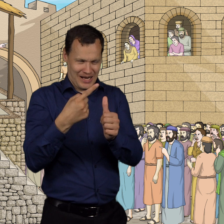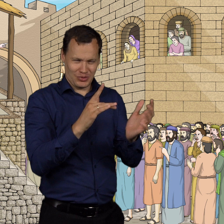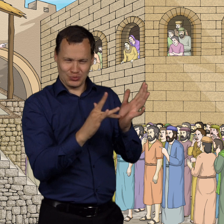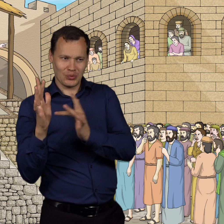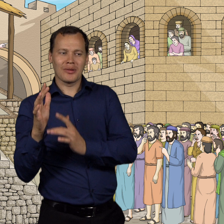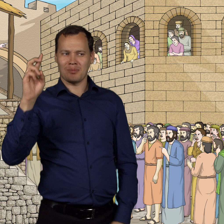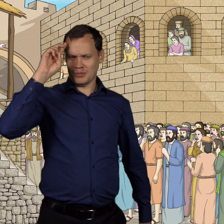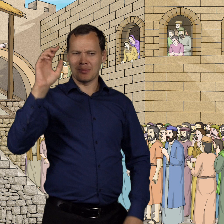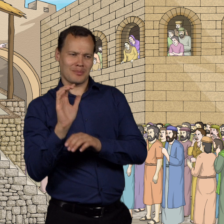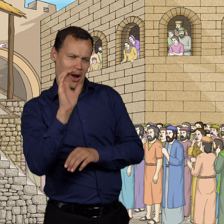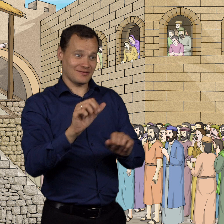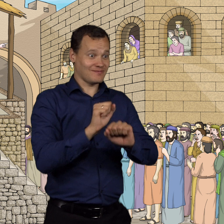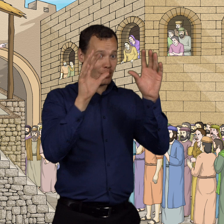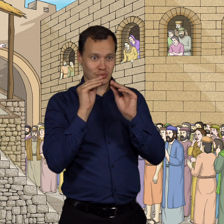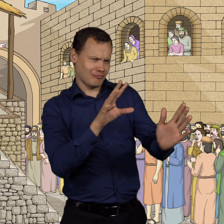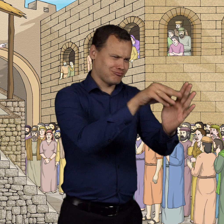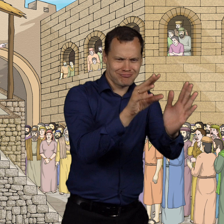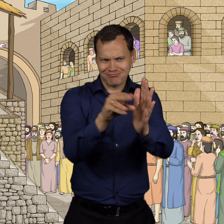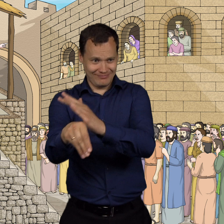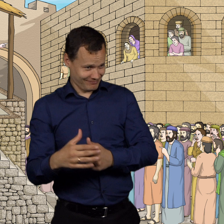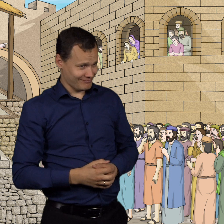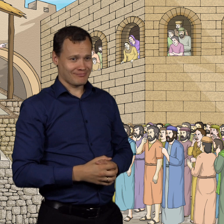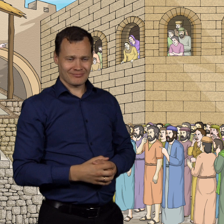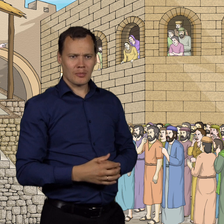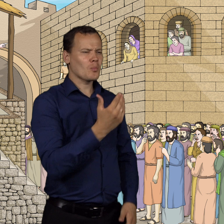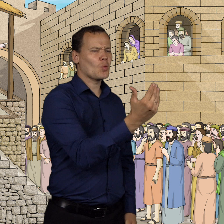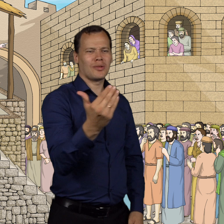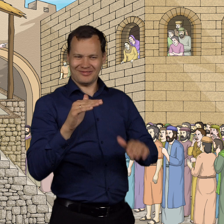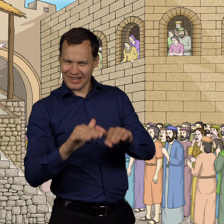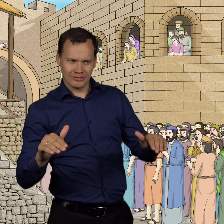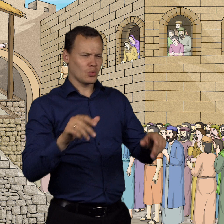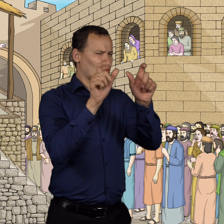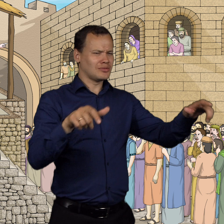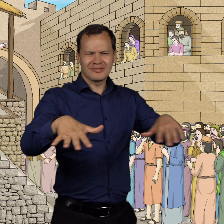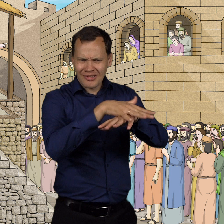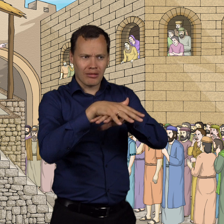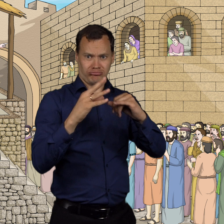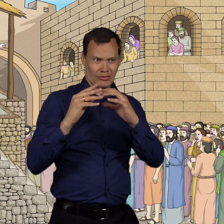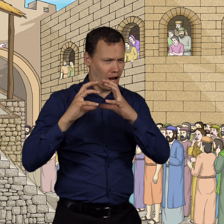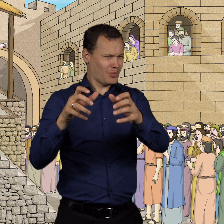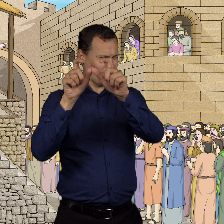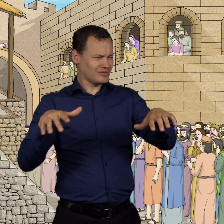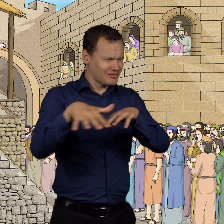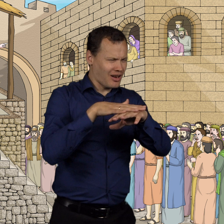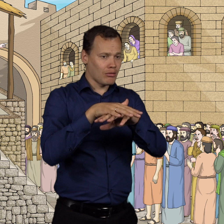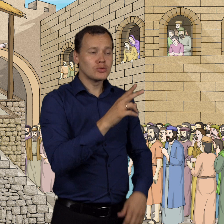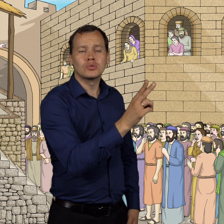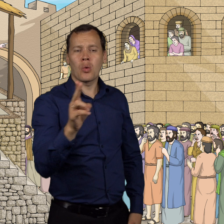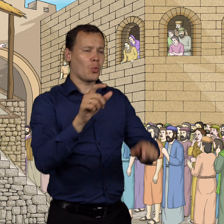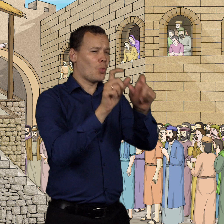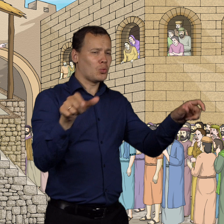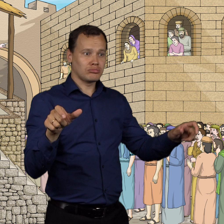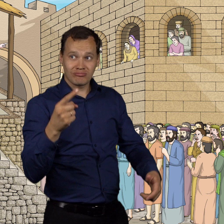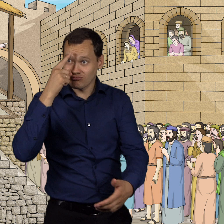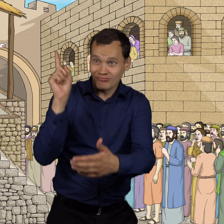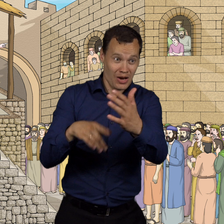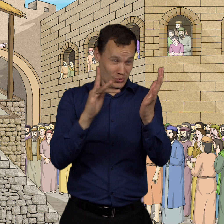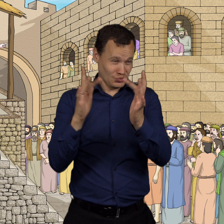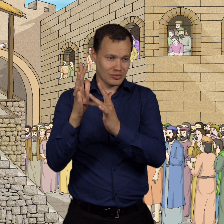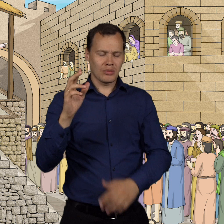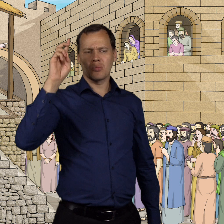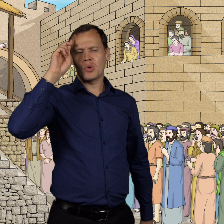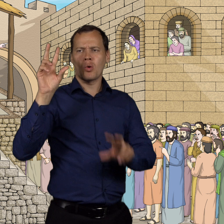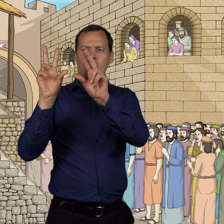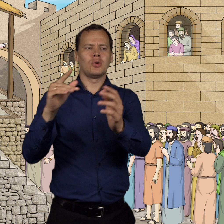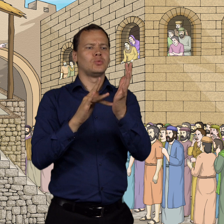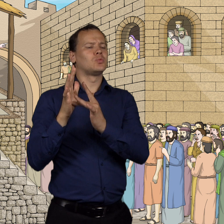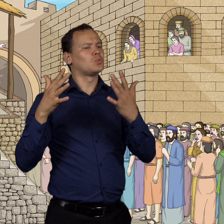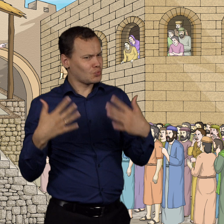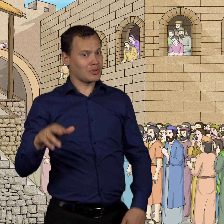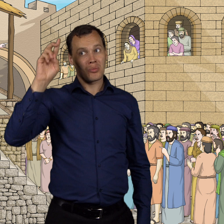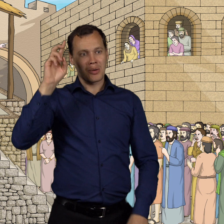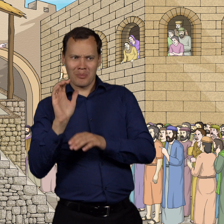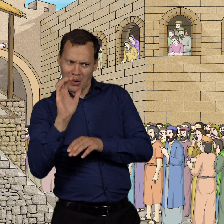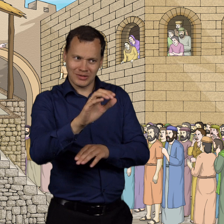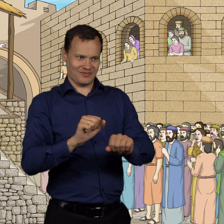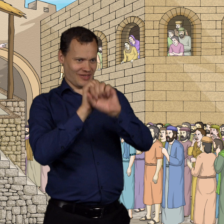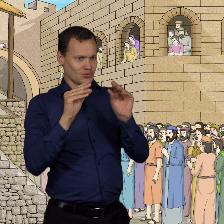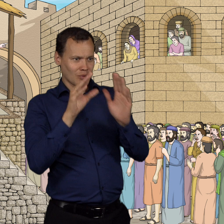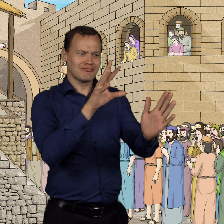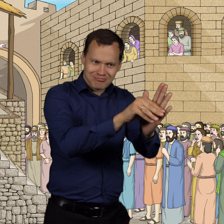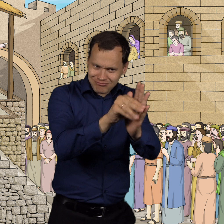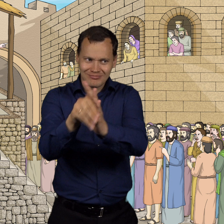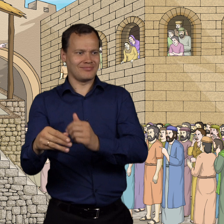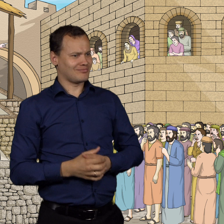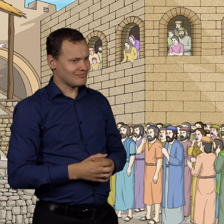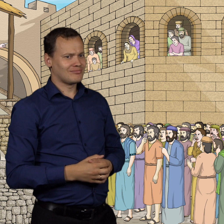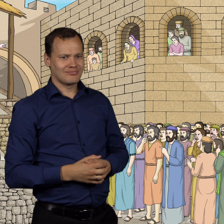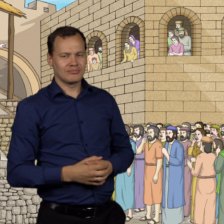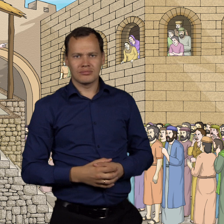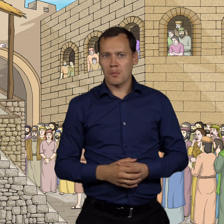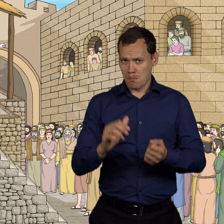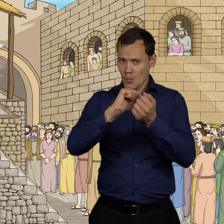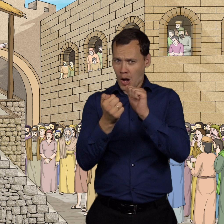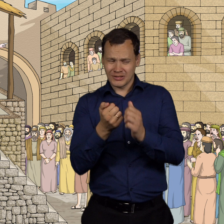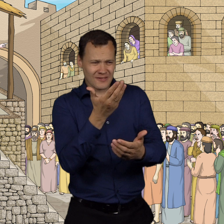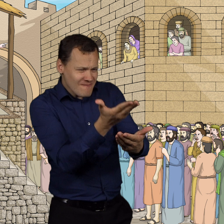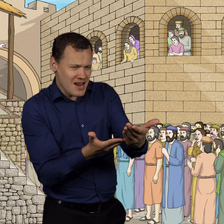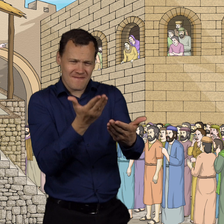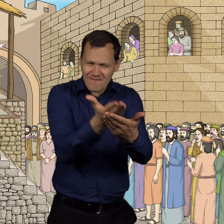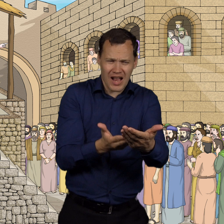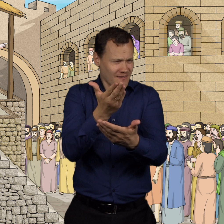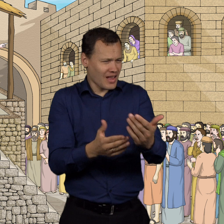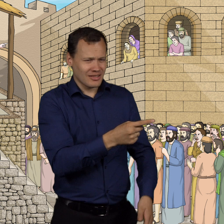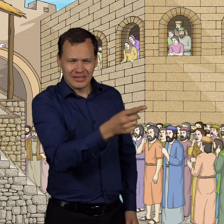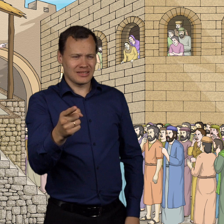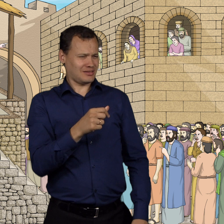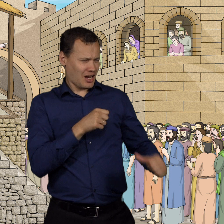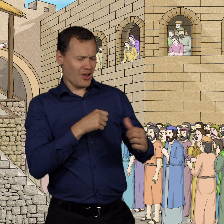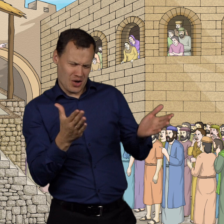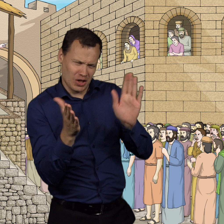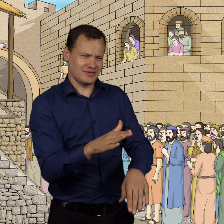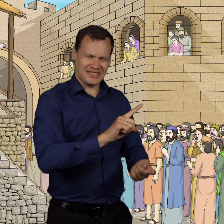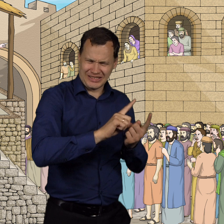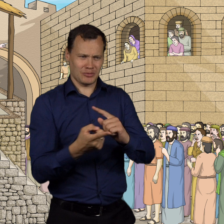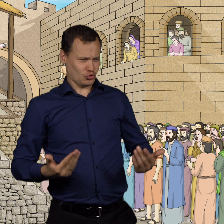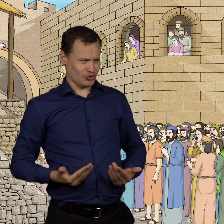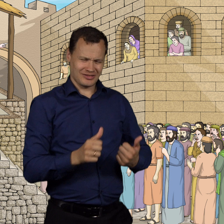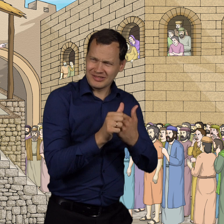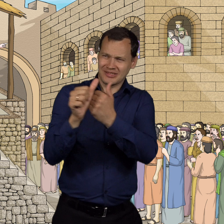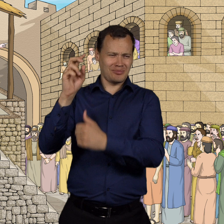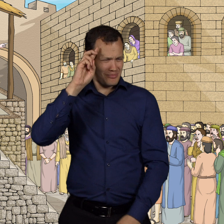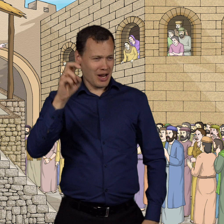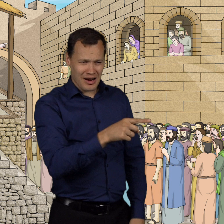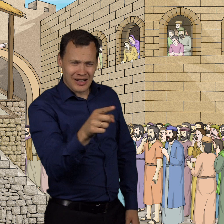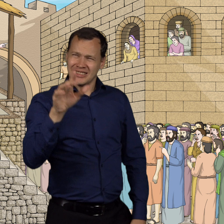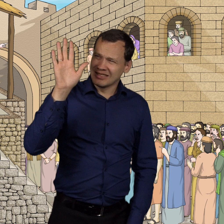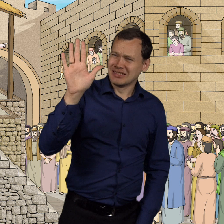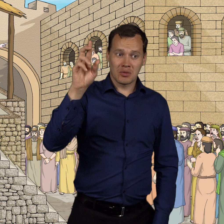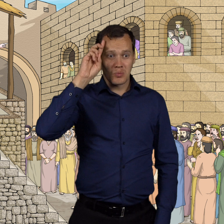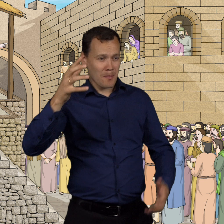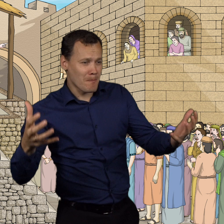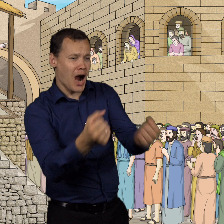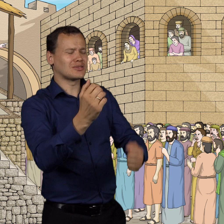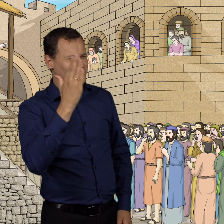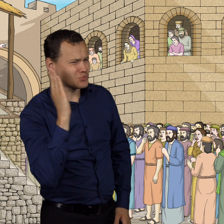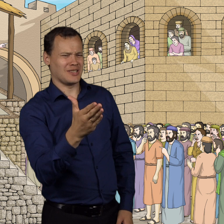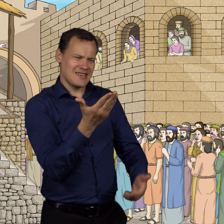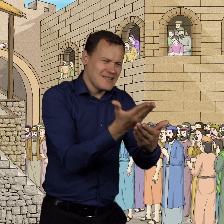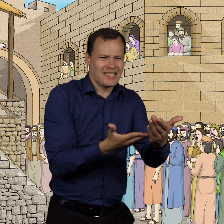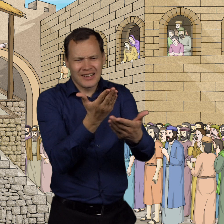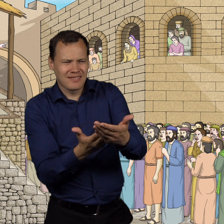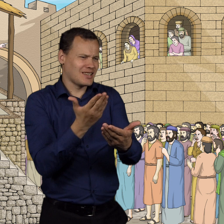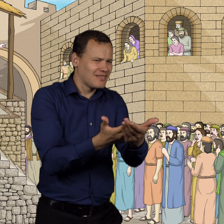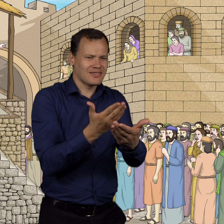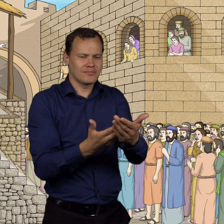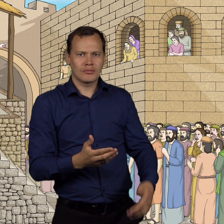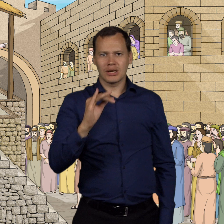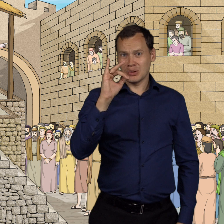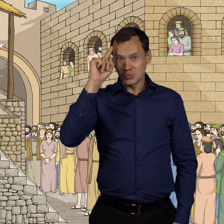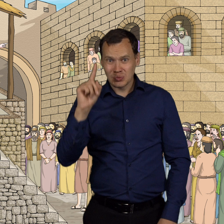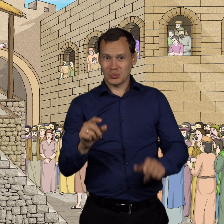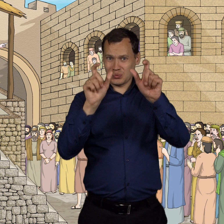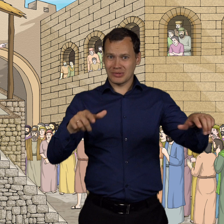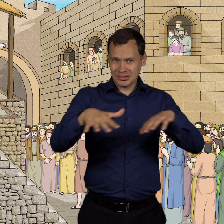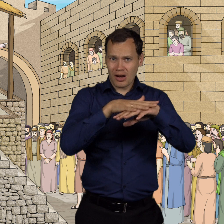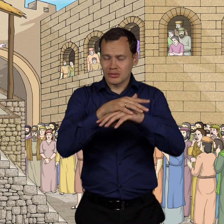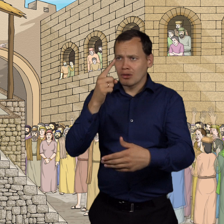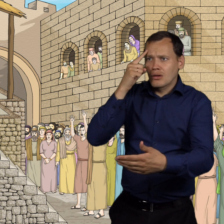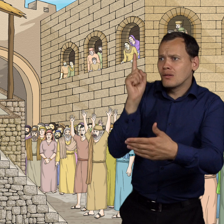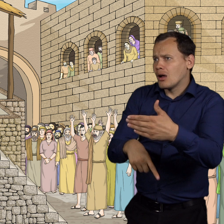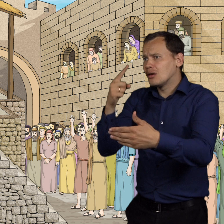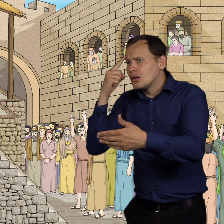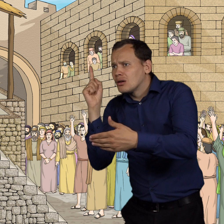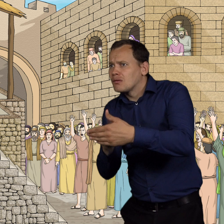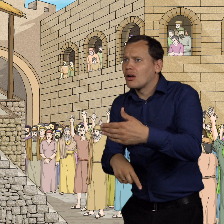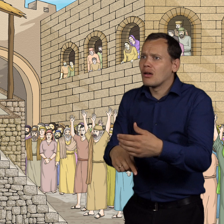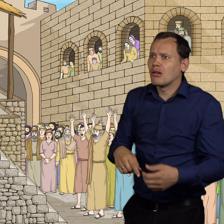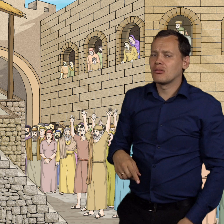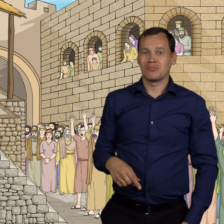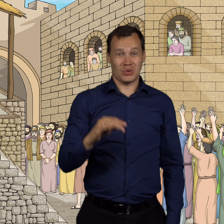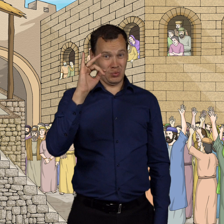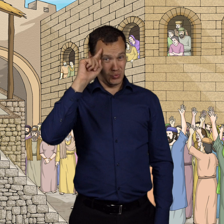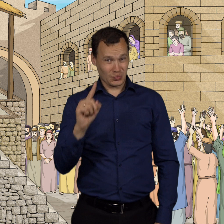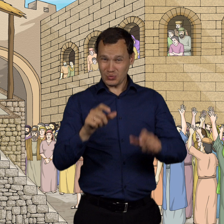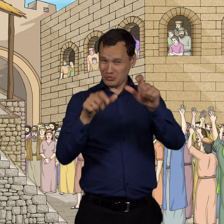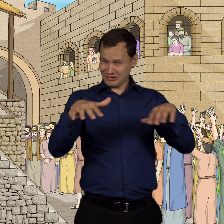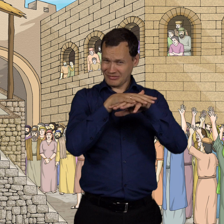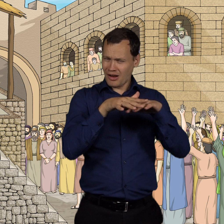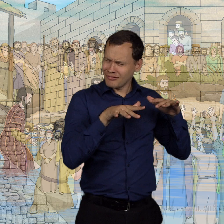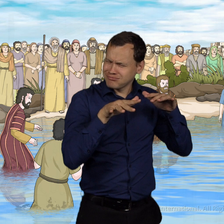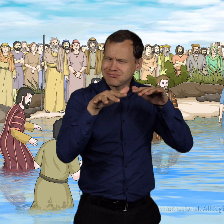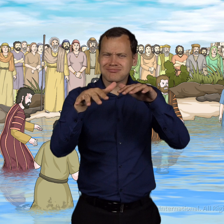Peter replied, “Repent and be baptized, every one of you, in the name of Jesus Christ for the forgiveness of your sins, and you will receive the gift of the Holy Spirit. This promise belongs to you and your children and to all who are far off—to all whom the Lord our God will call to Himself.” With many other words he testified, and he urged them, “Be saved from this corrupt generation.”